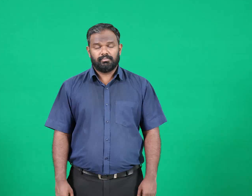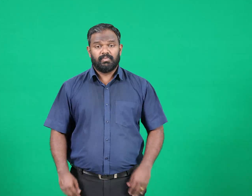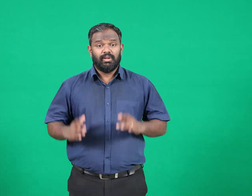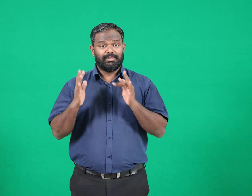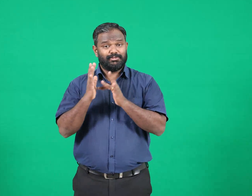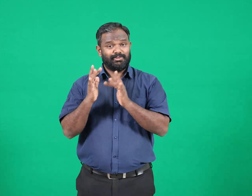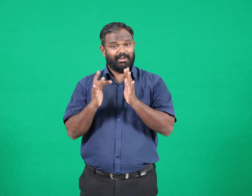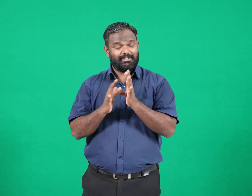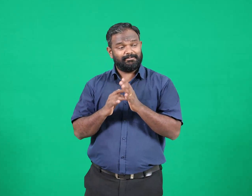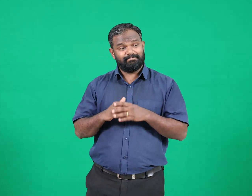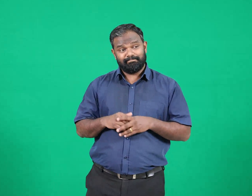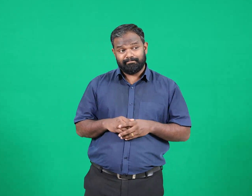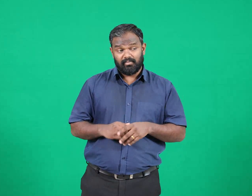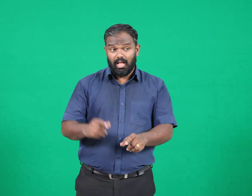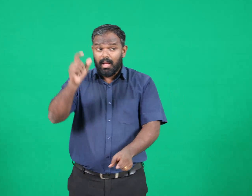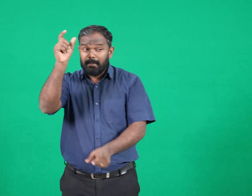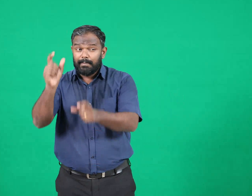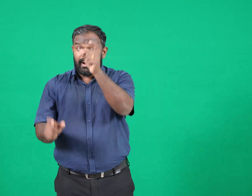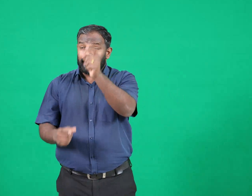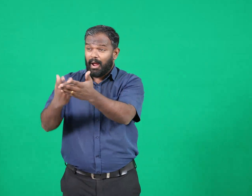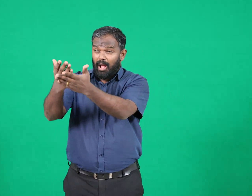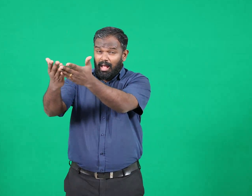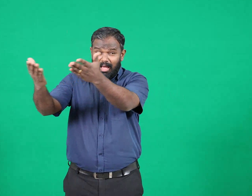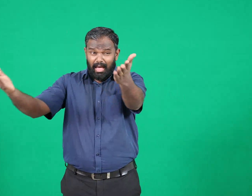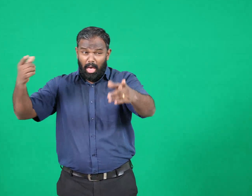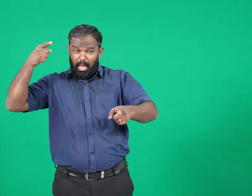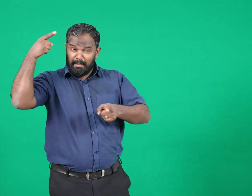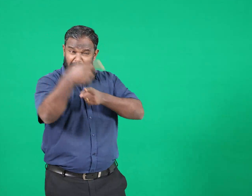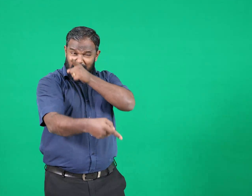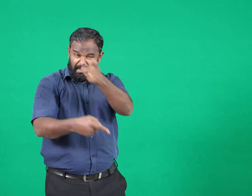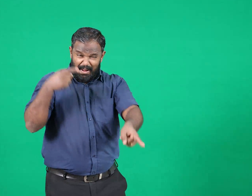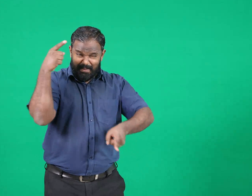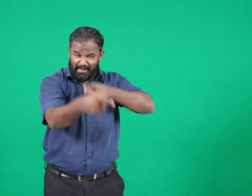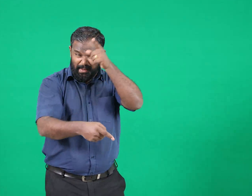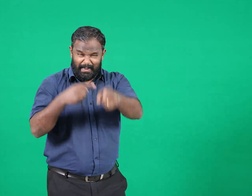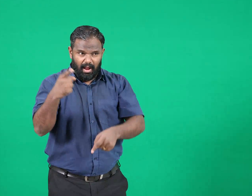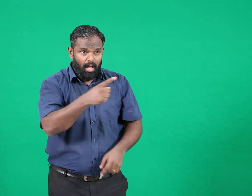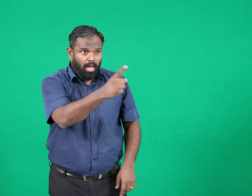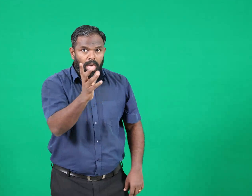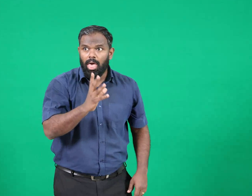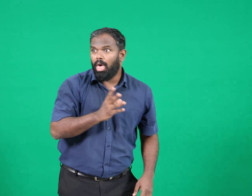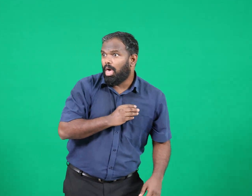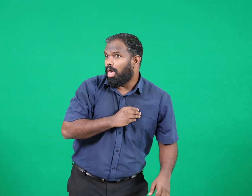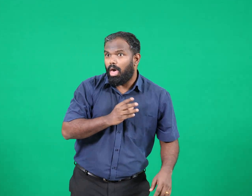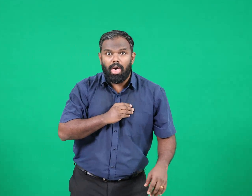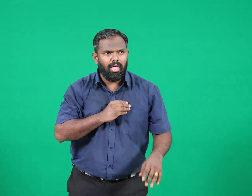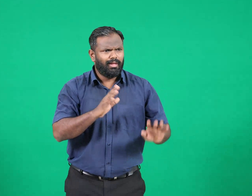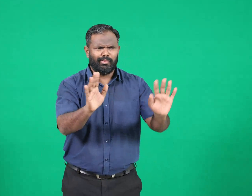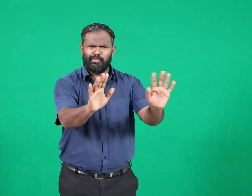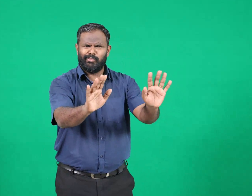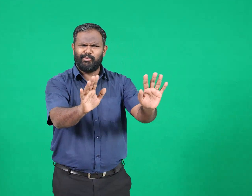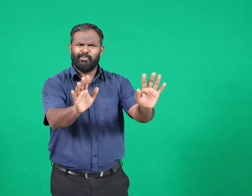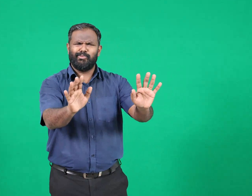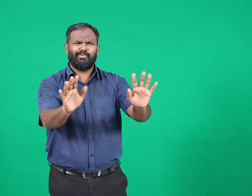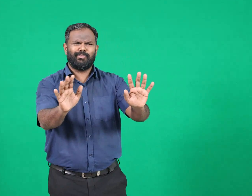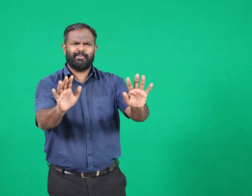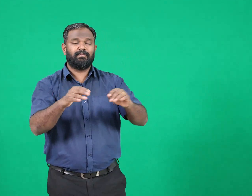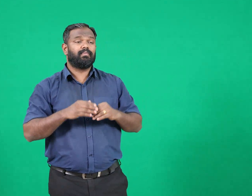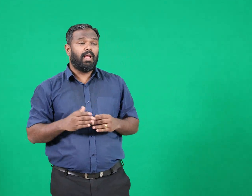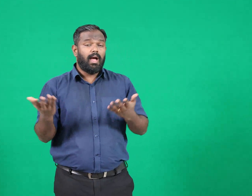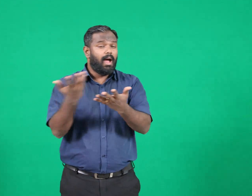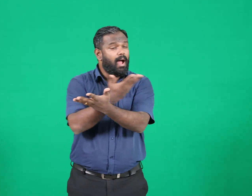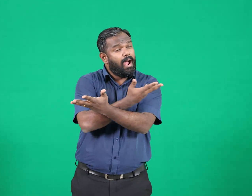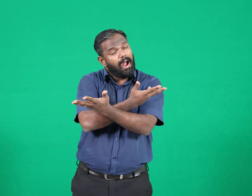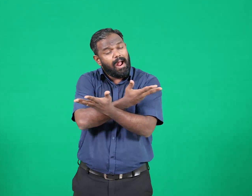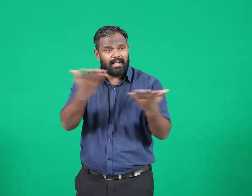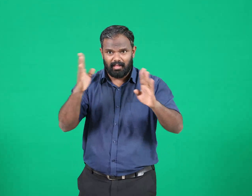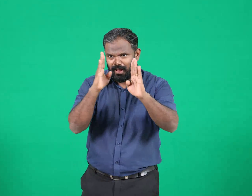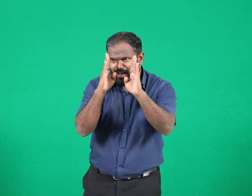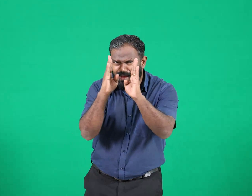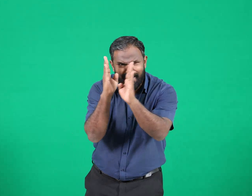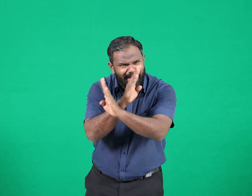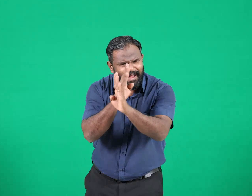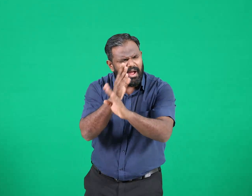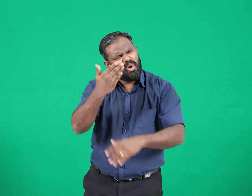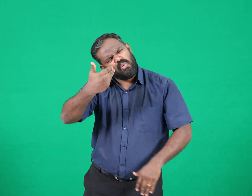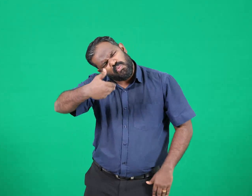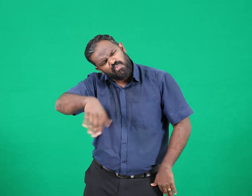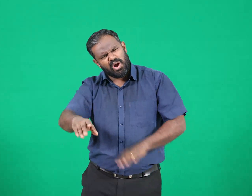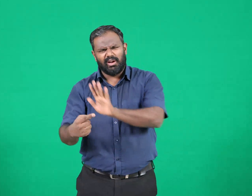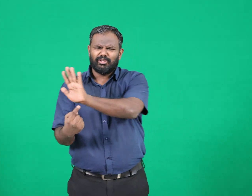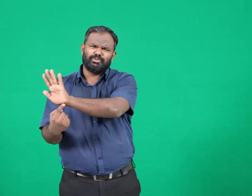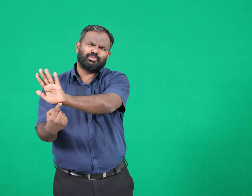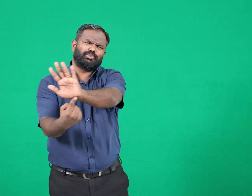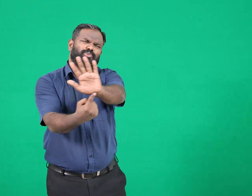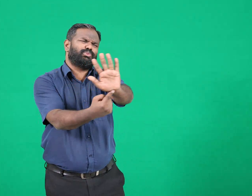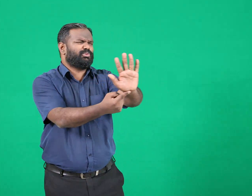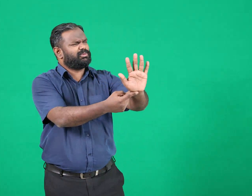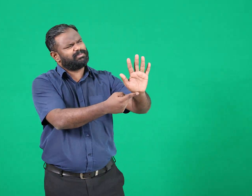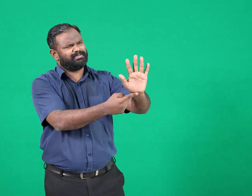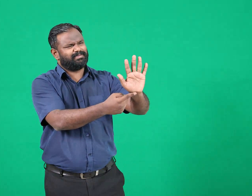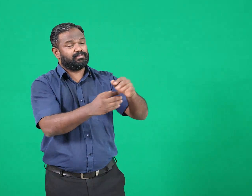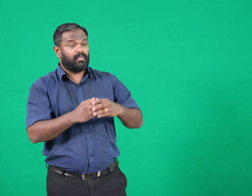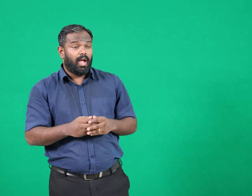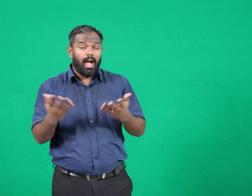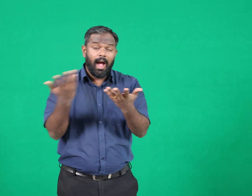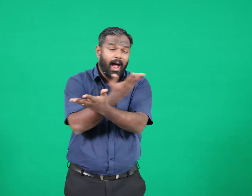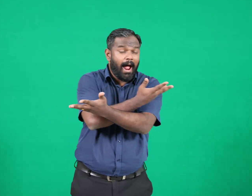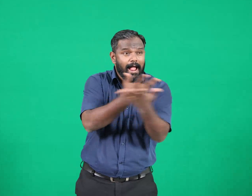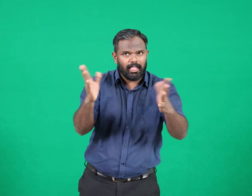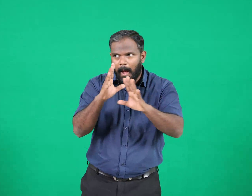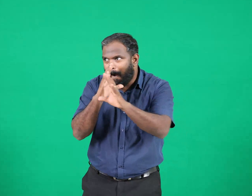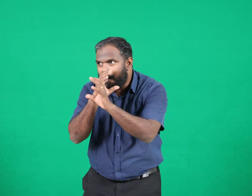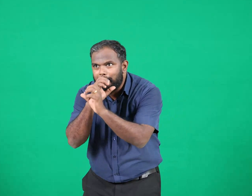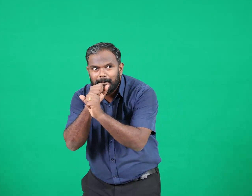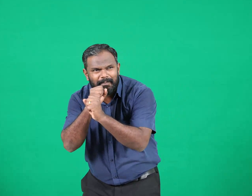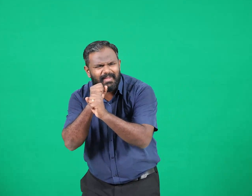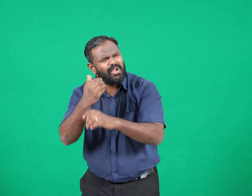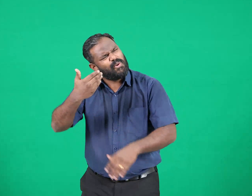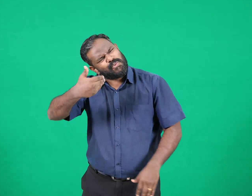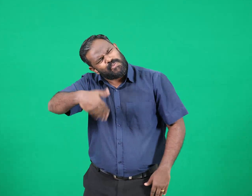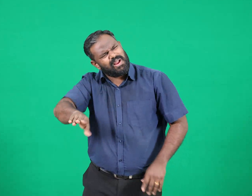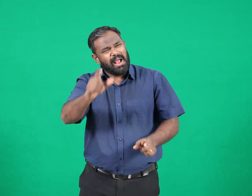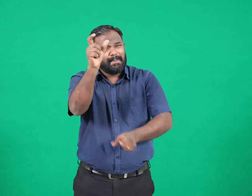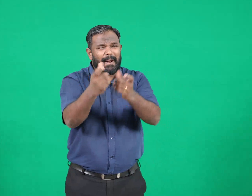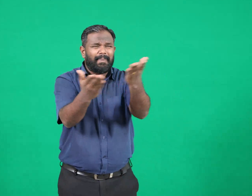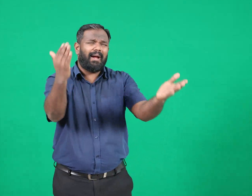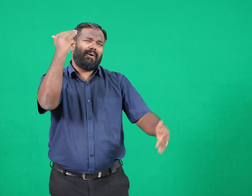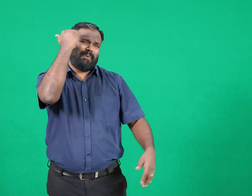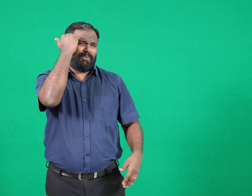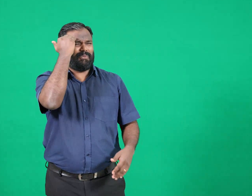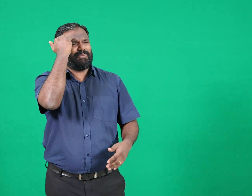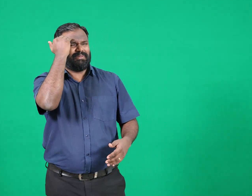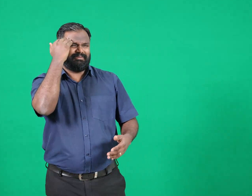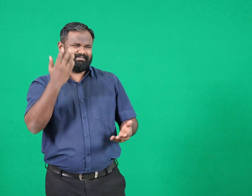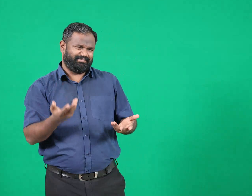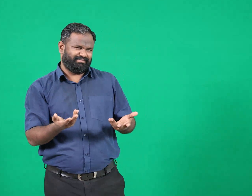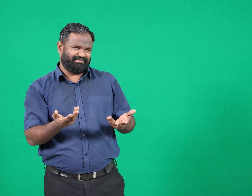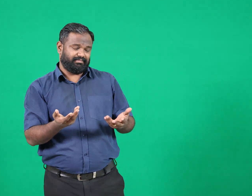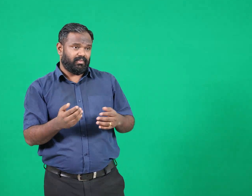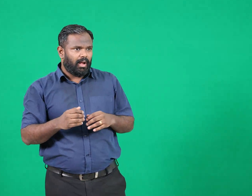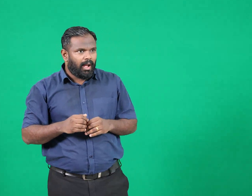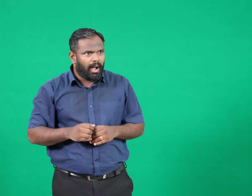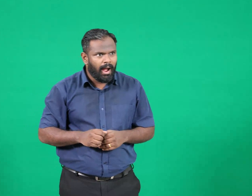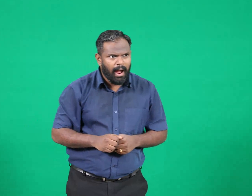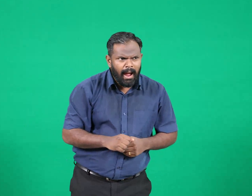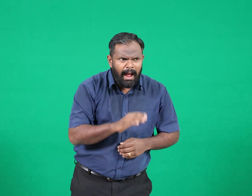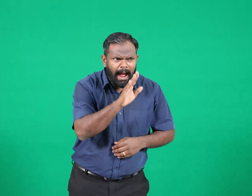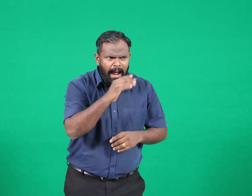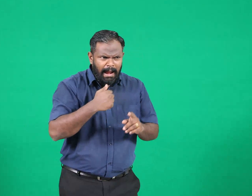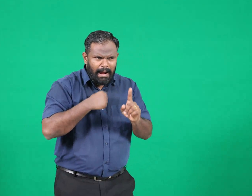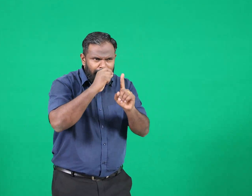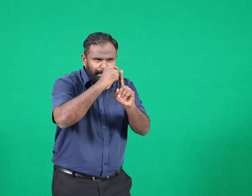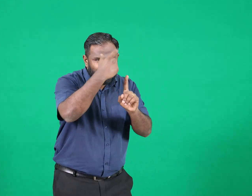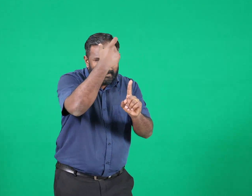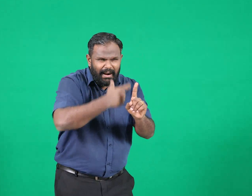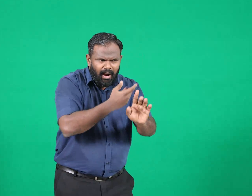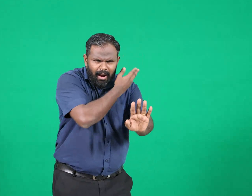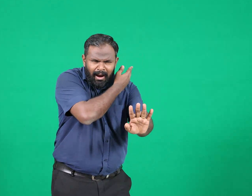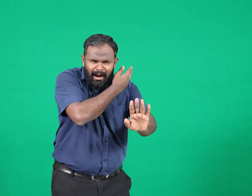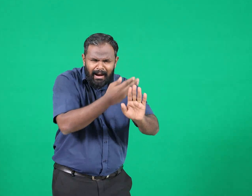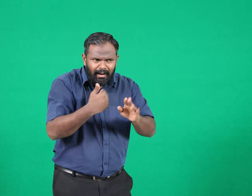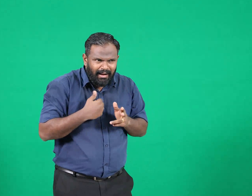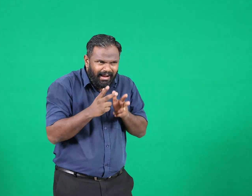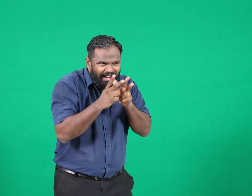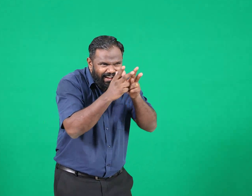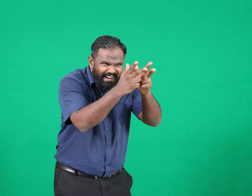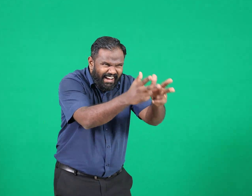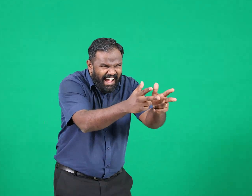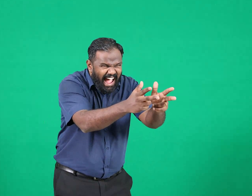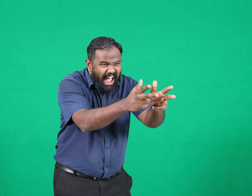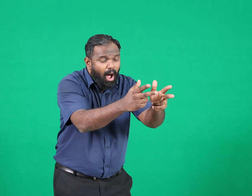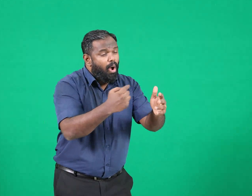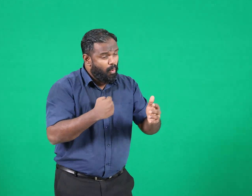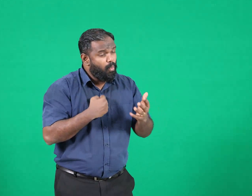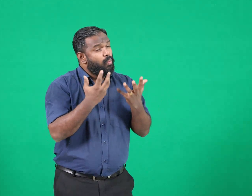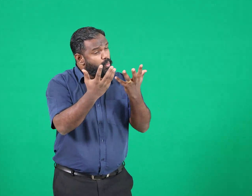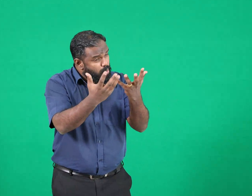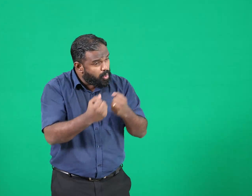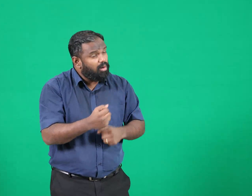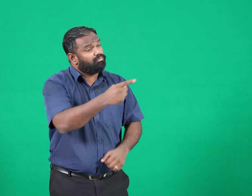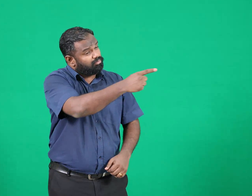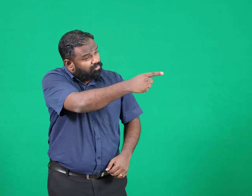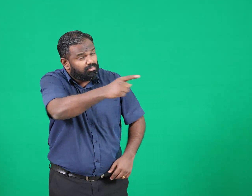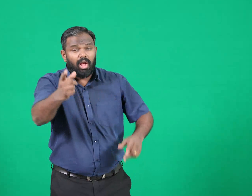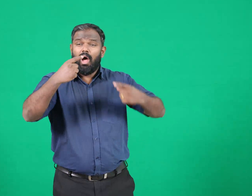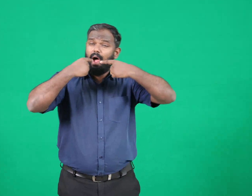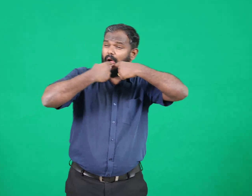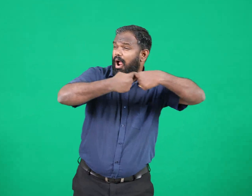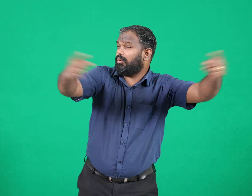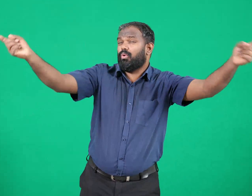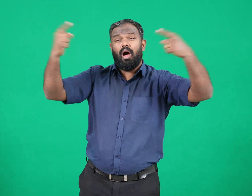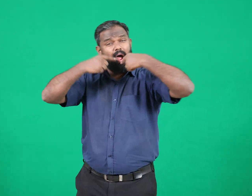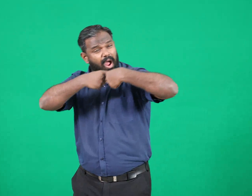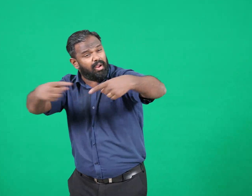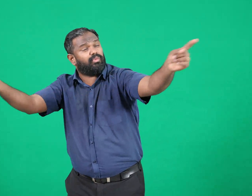So do not be afraid of them. For there is nothing concealed that will not be disclosed, and nothing hidden that will not be made known.